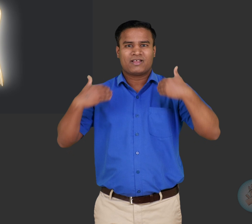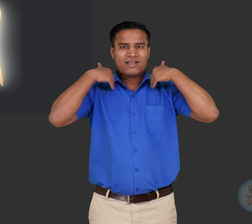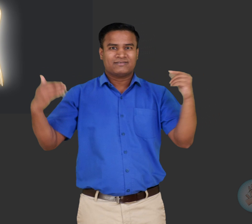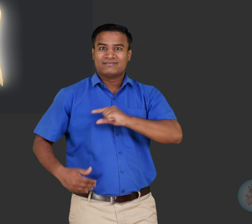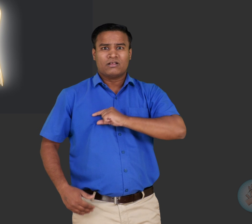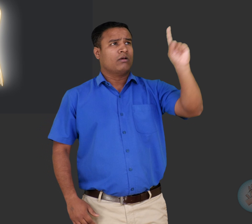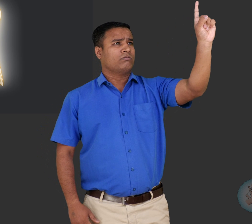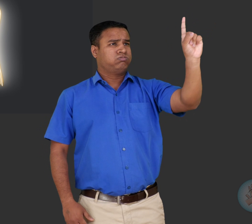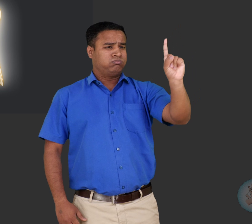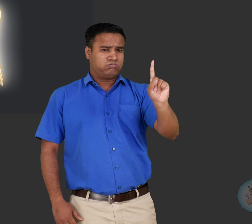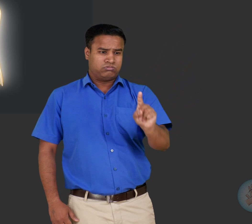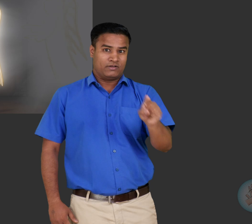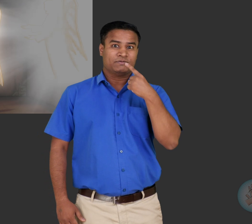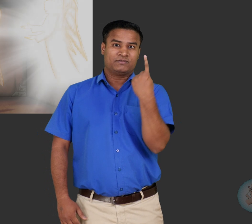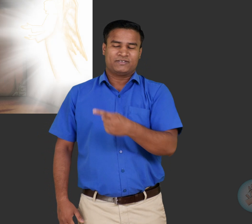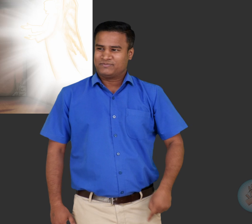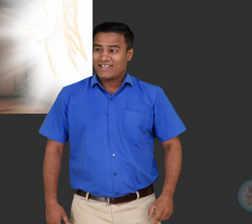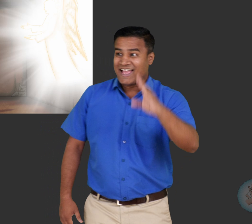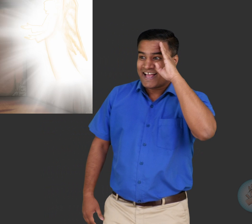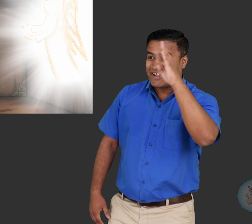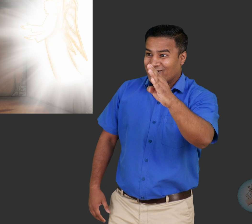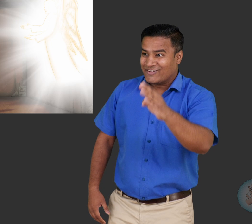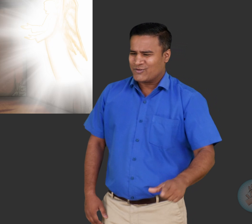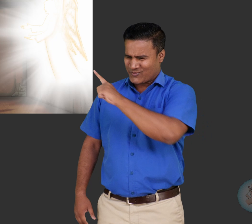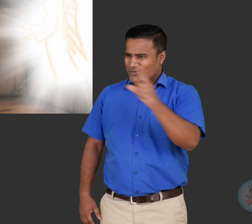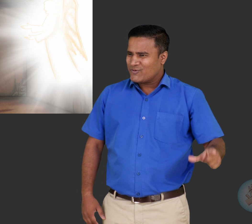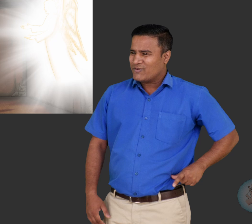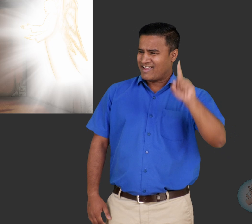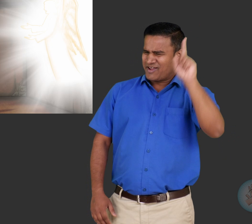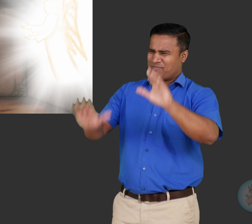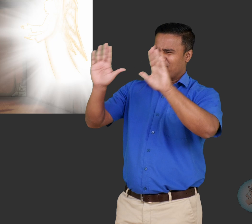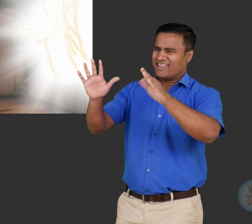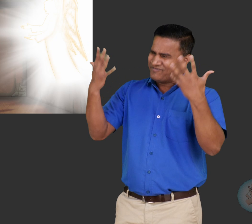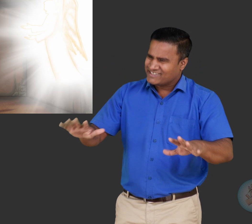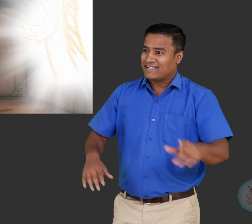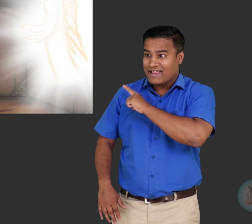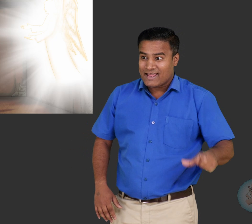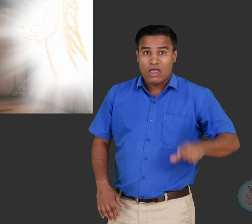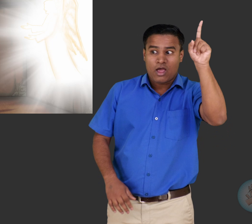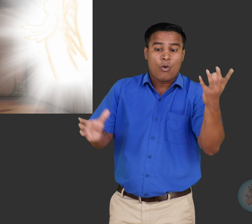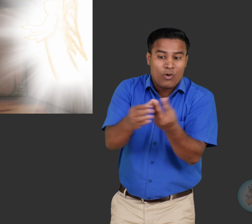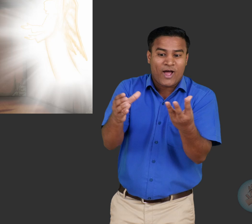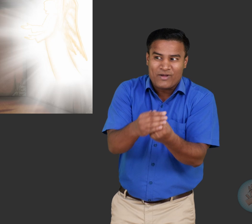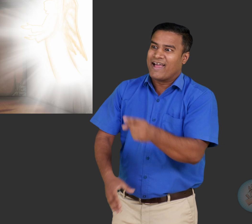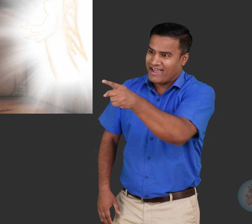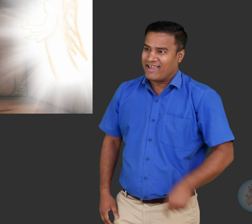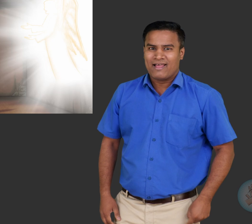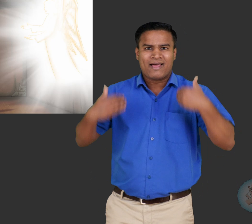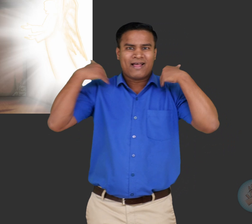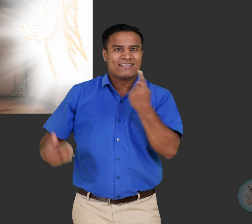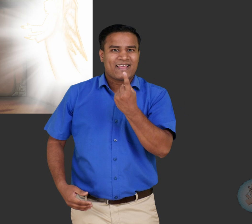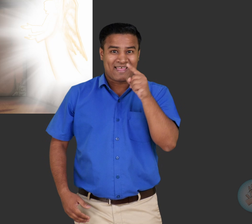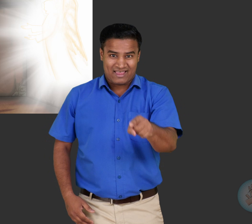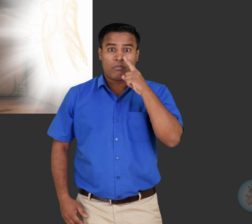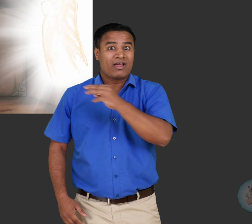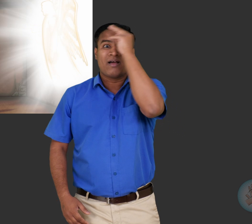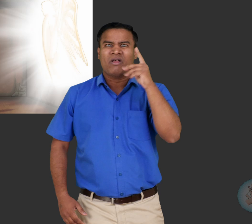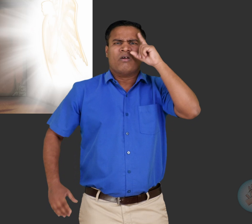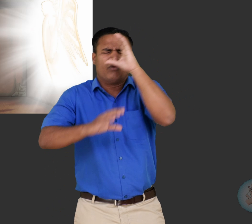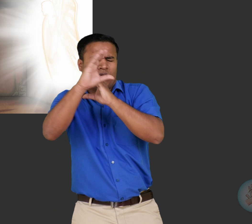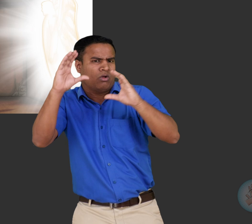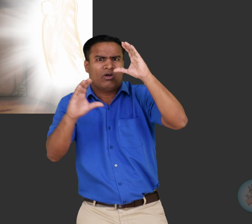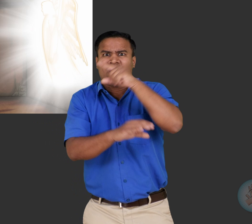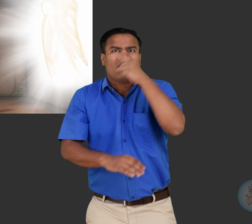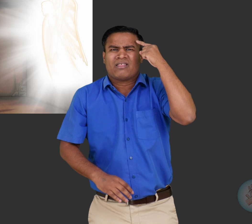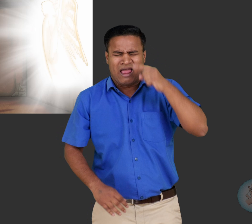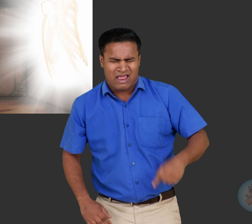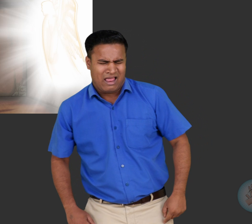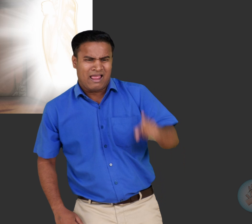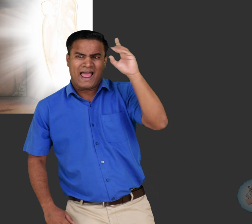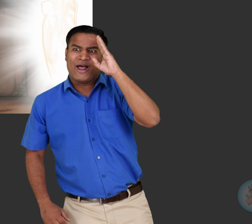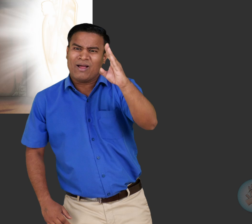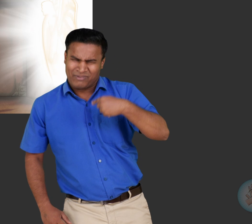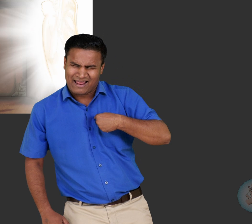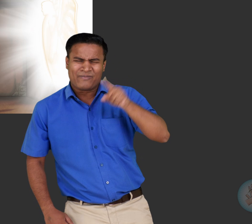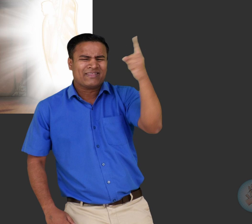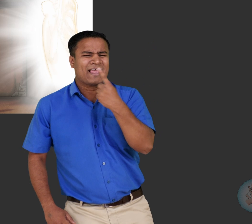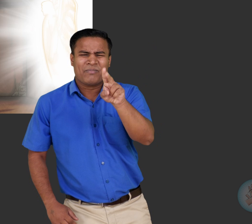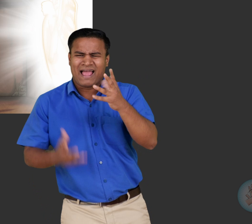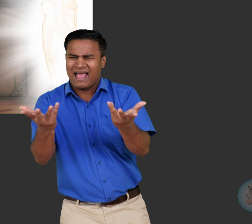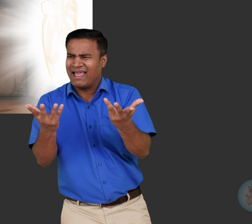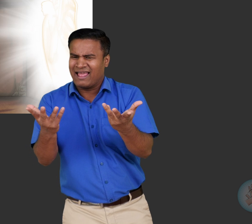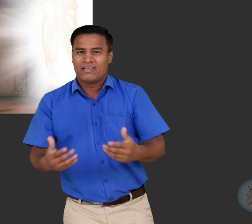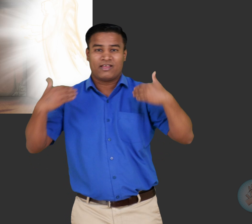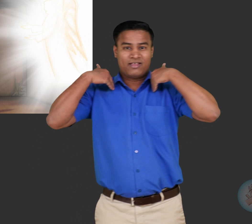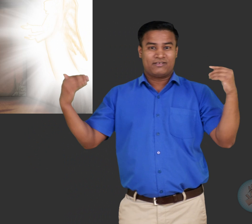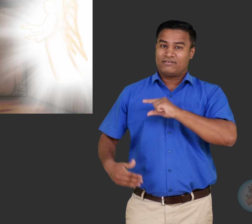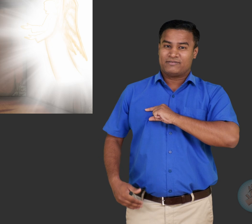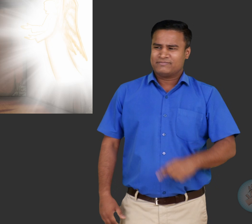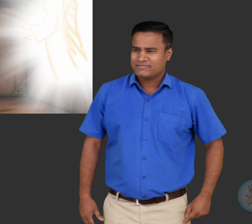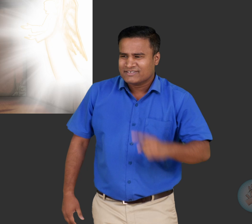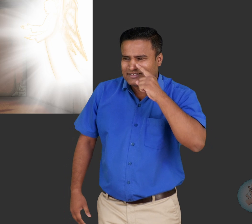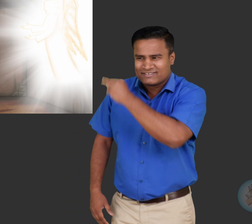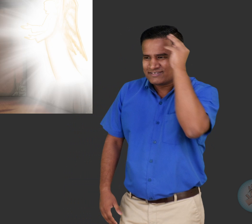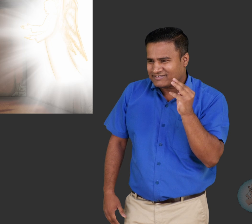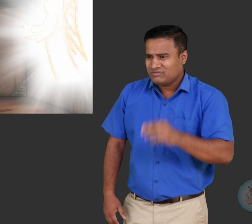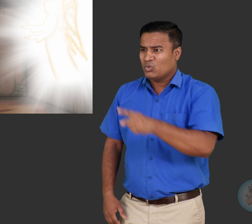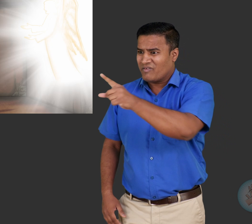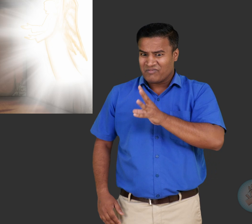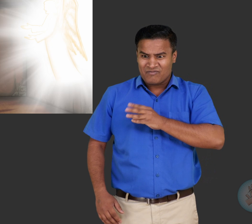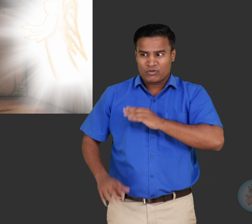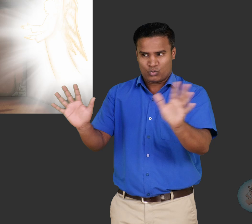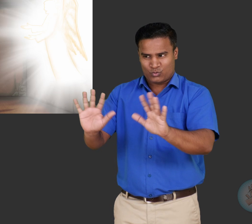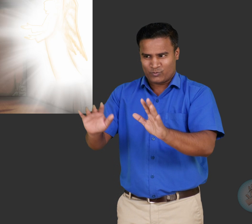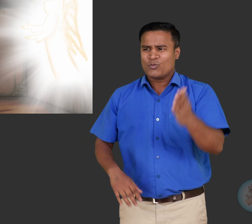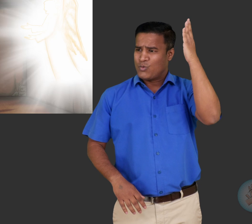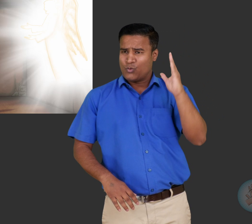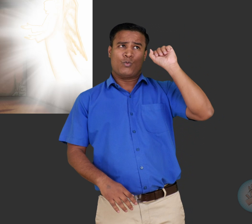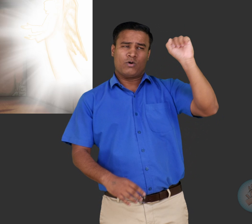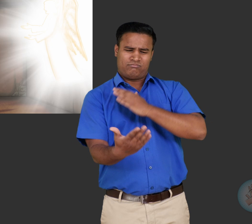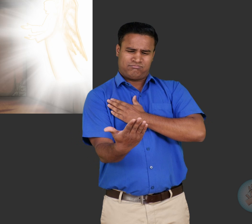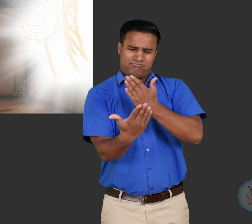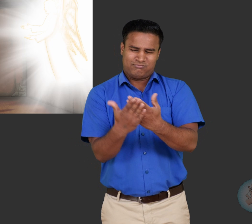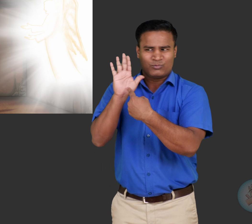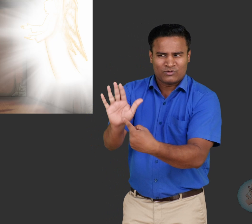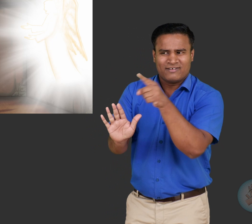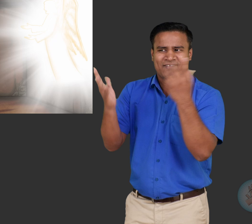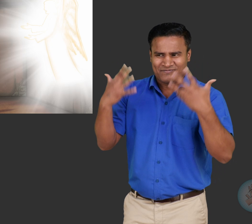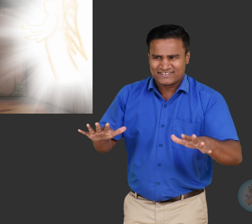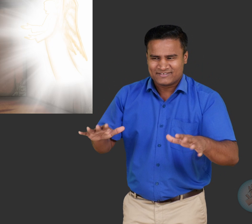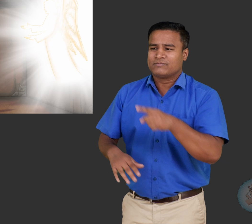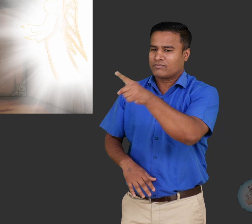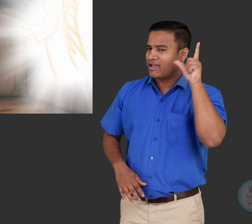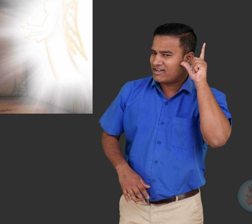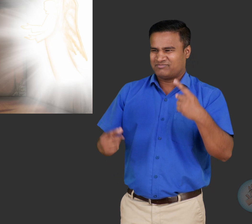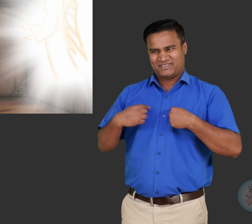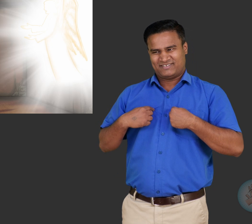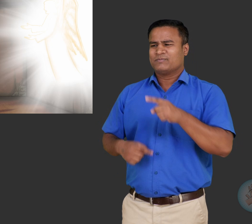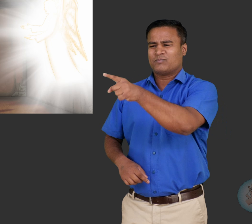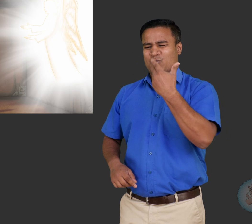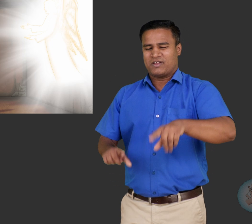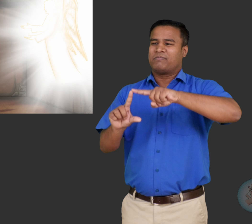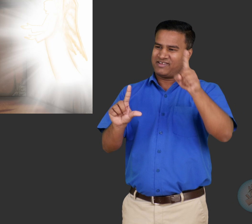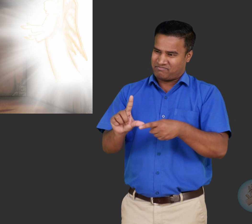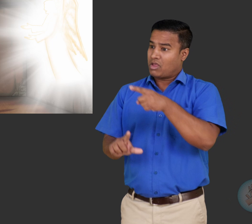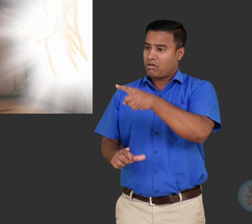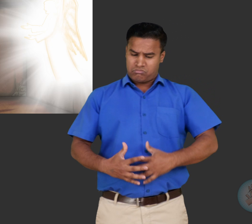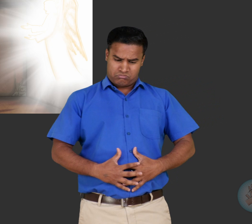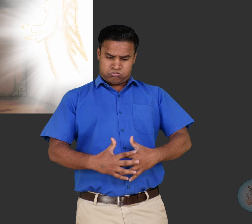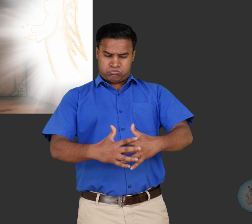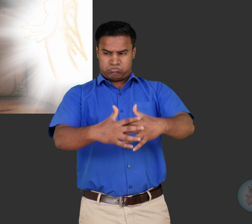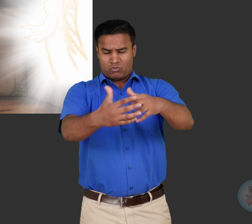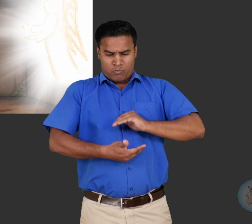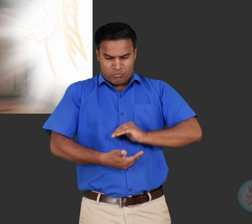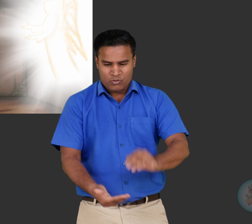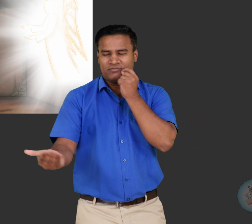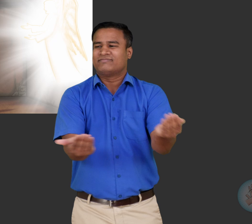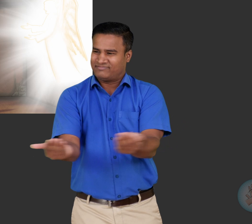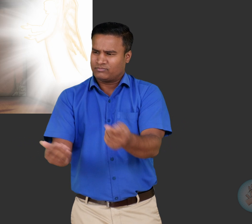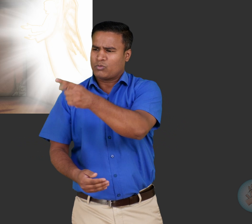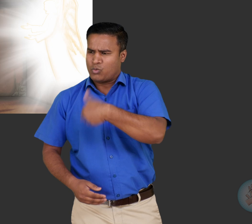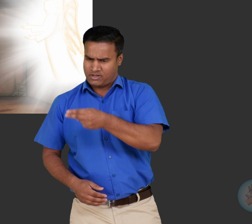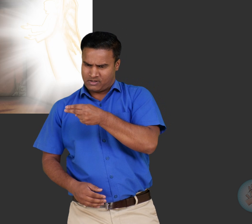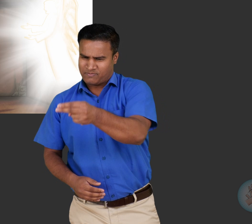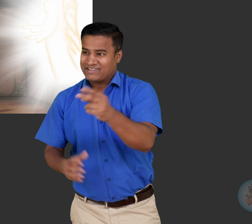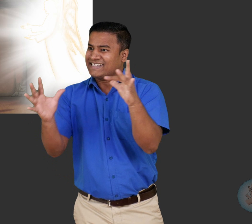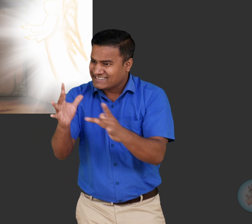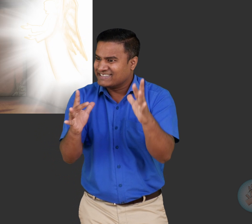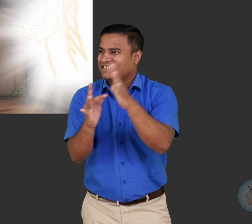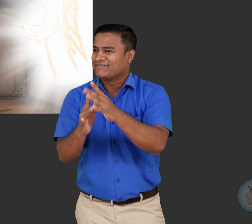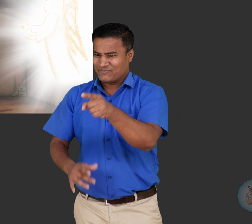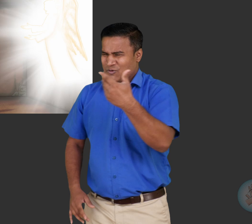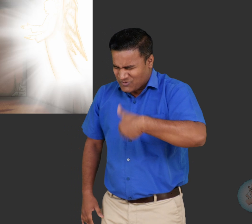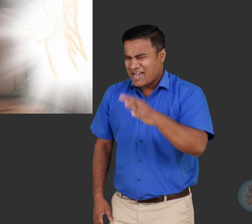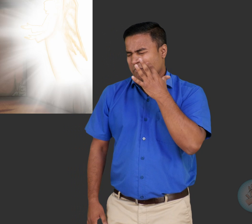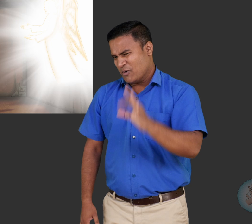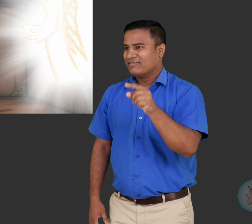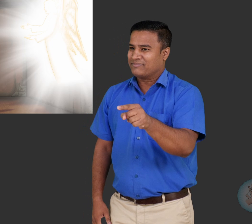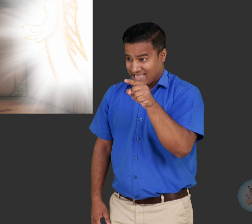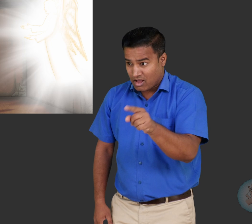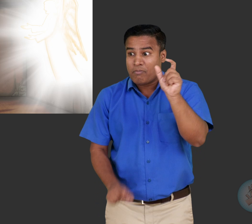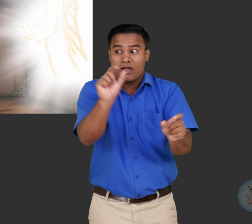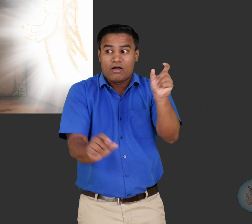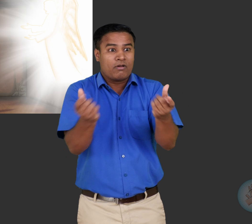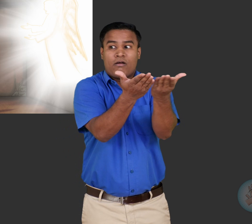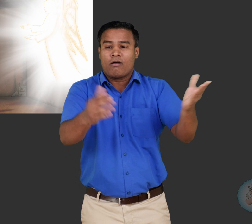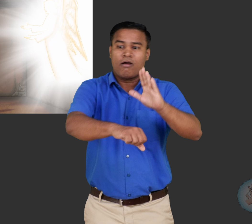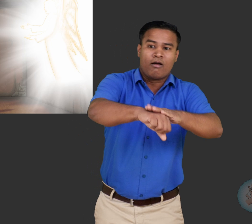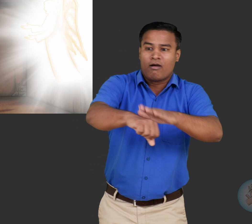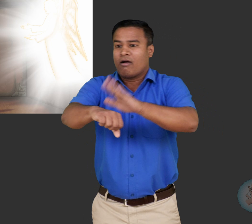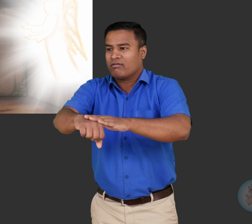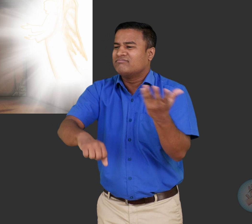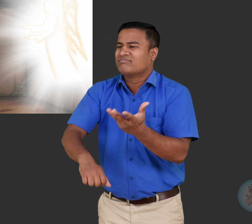The angel appeared to her and said, “Greetings, you who are highly favored! The Lord is with you.” Mary was greatly troubled at his words and wondered what kind of greeting this might be. So the angel told her, “Do not be afraid, Mary, for you have found favor with God.